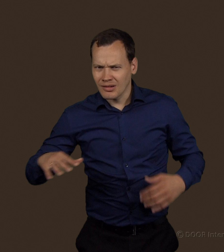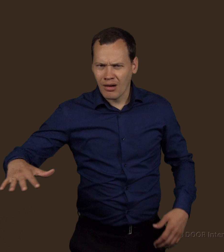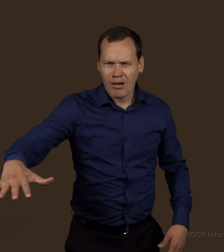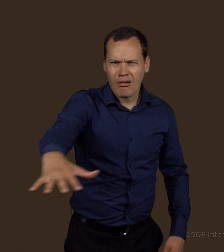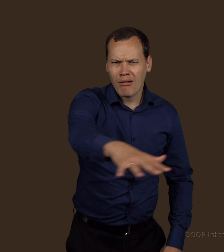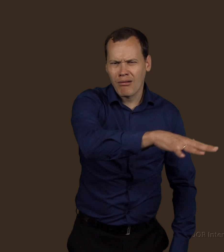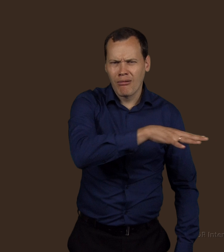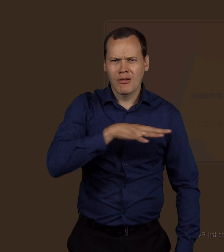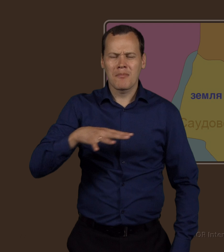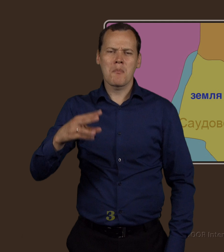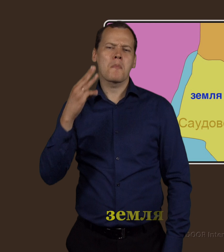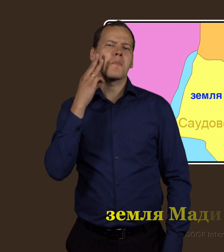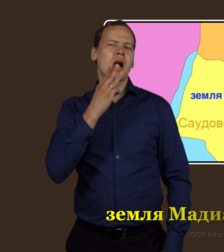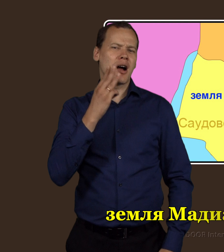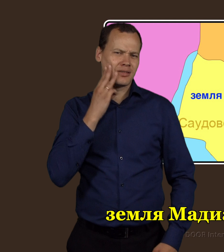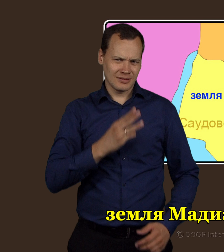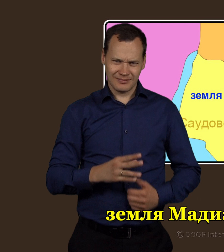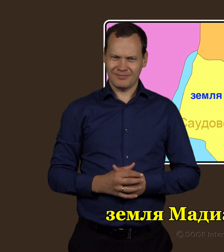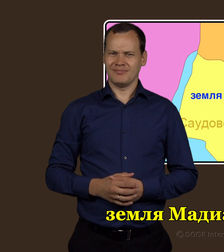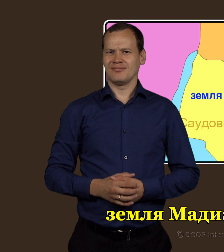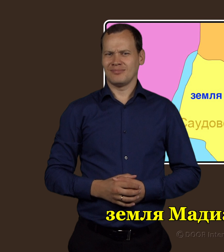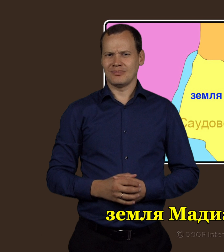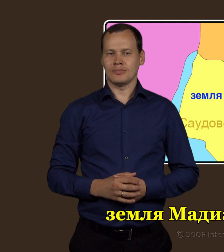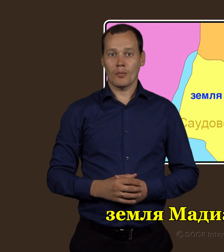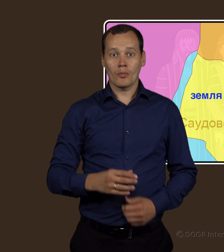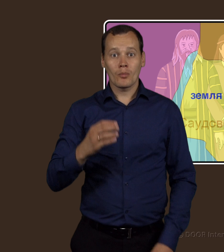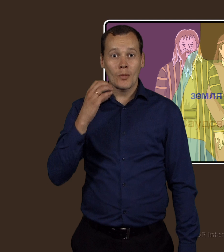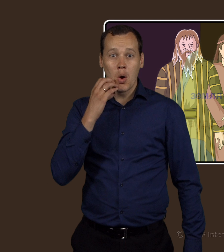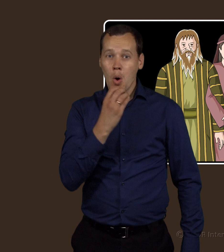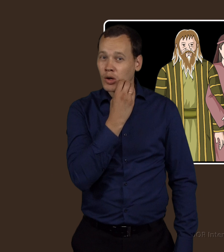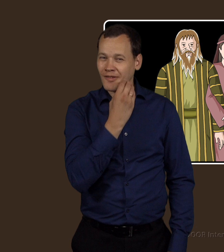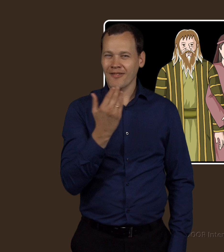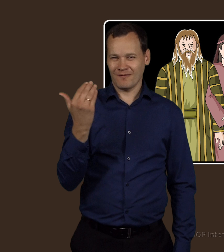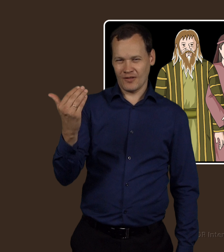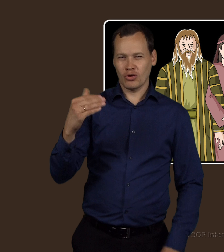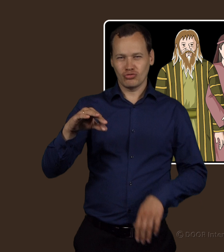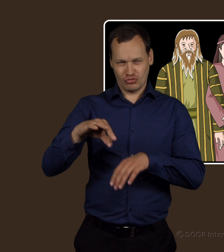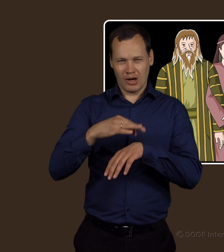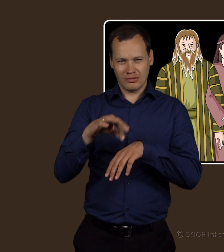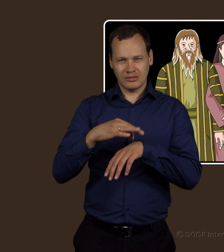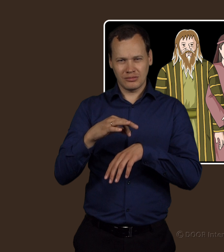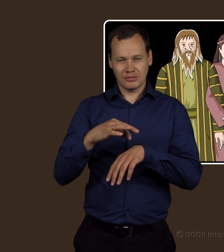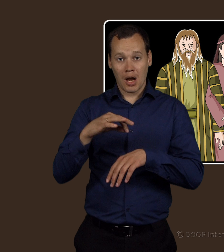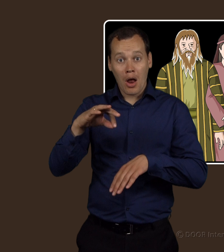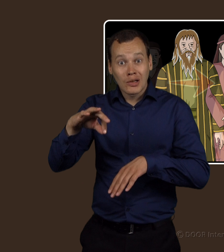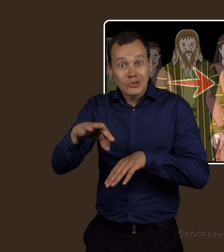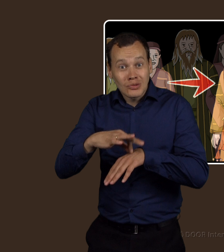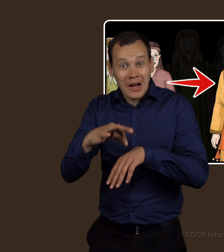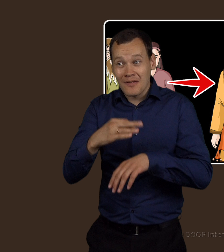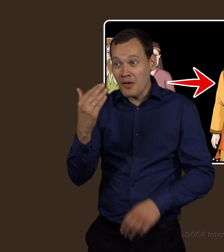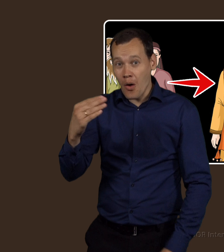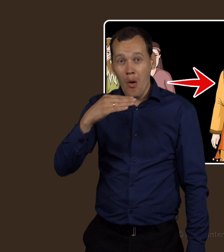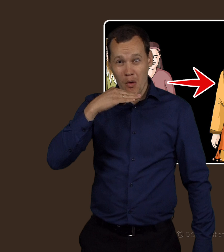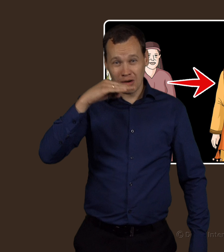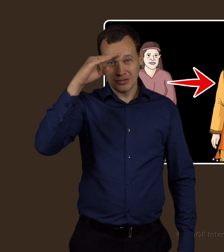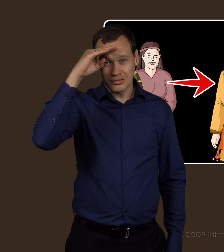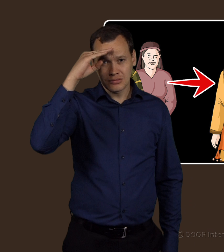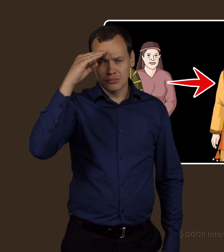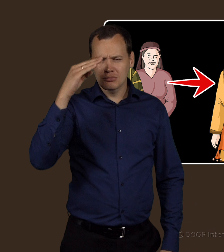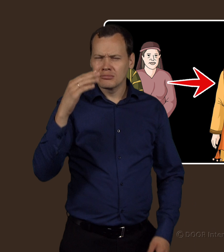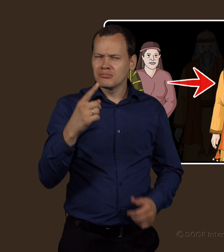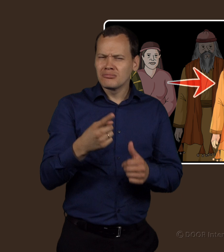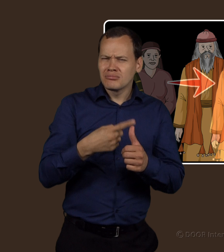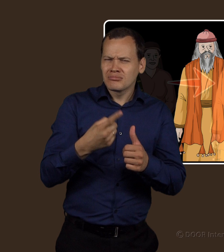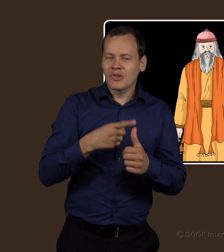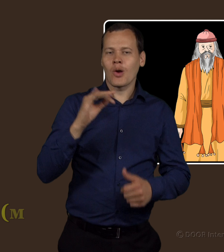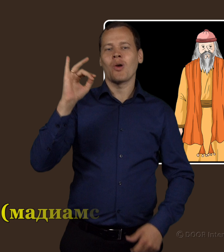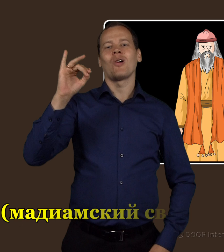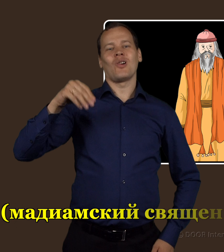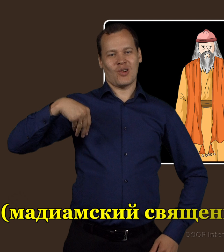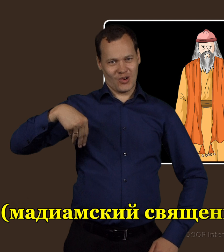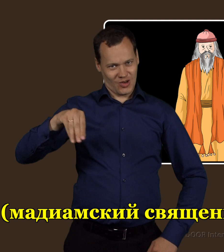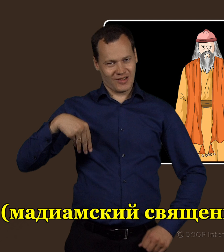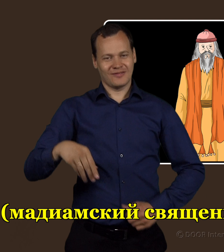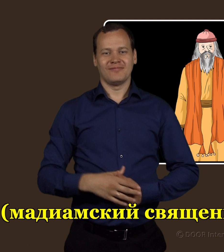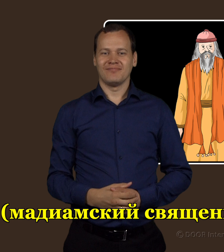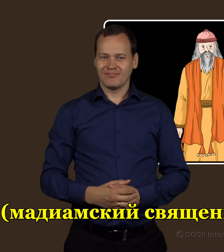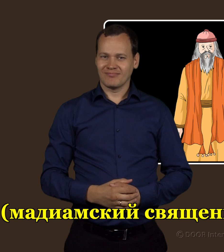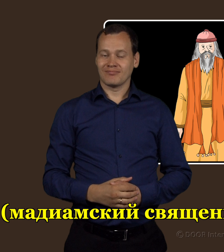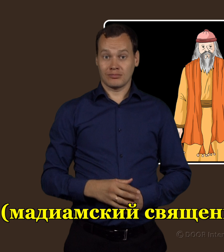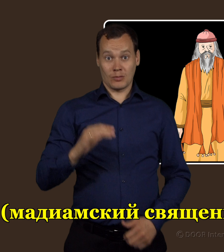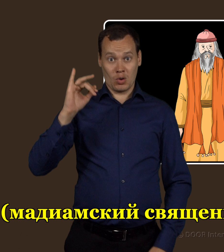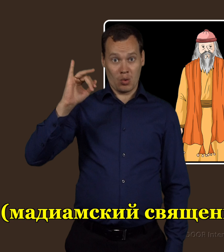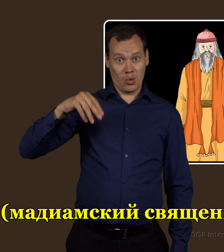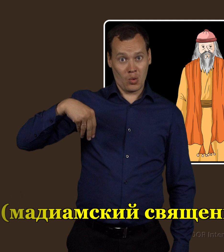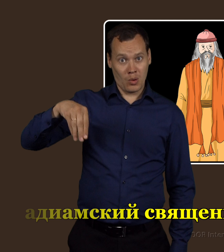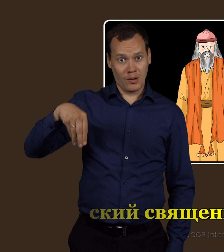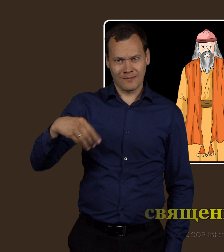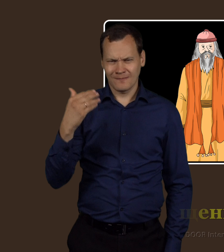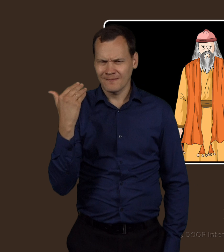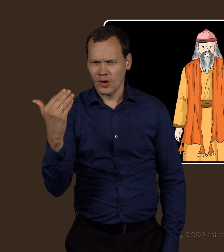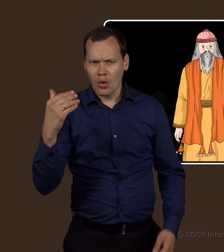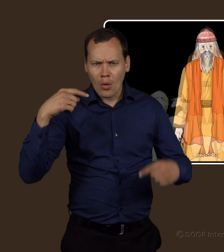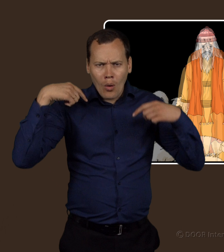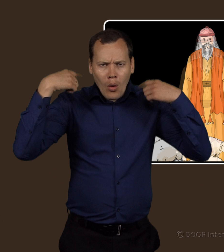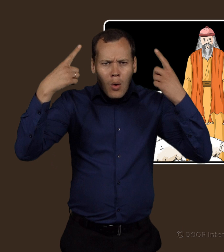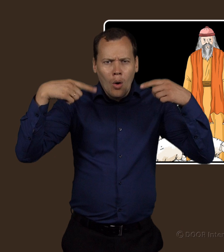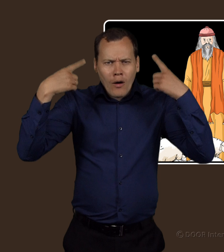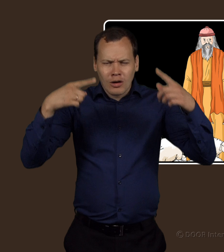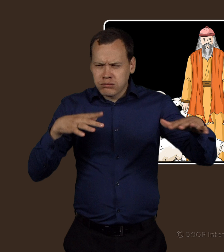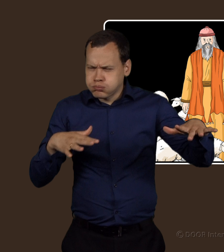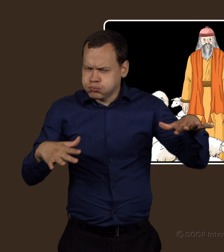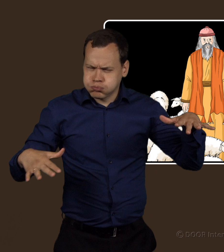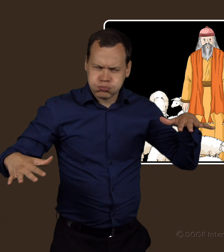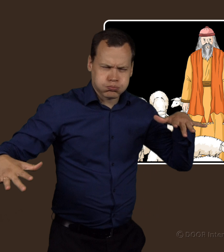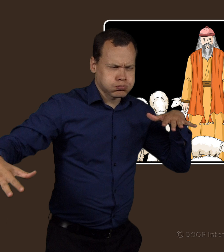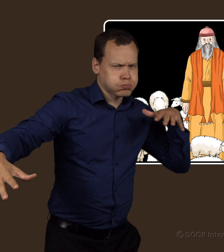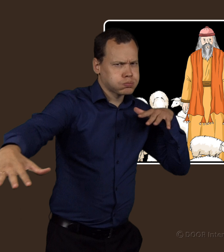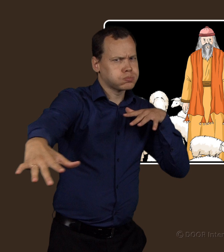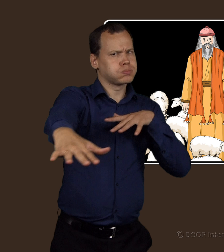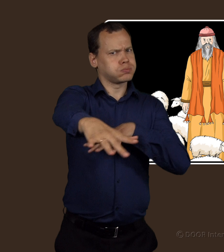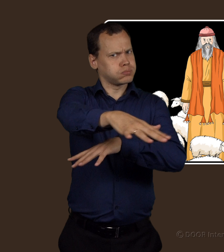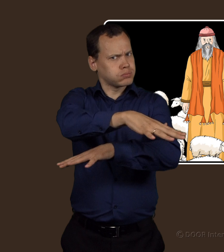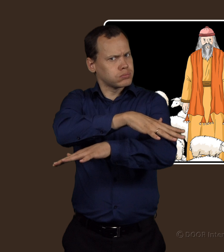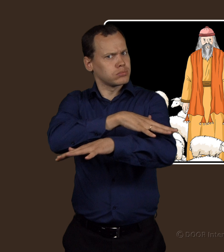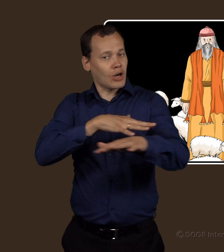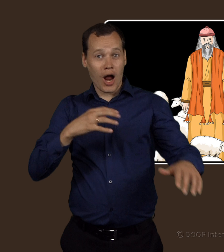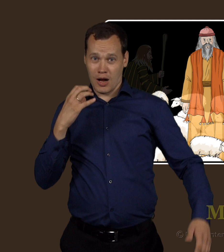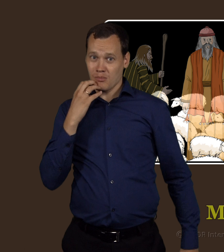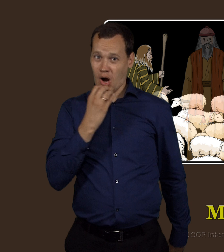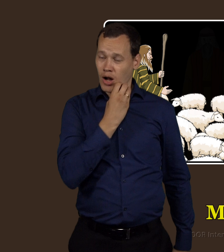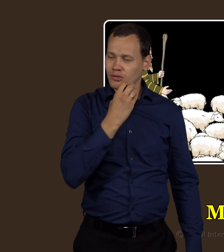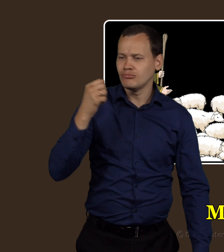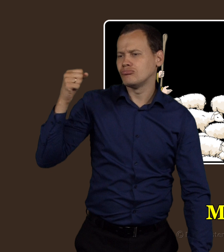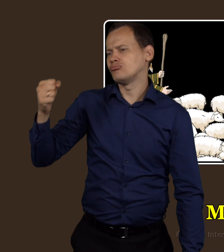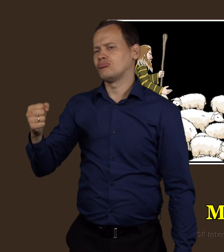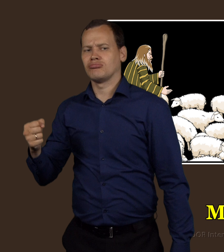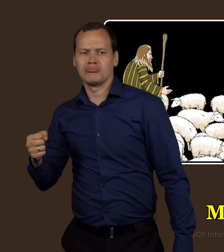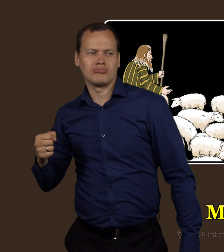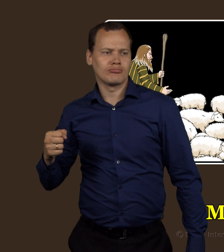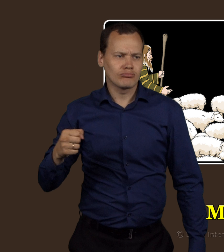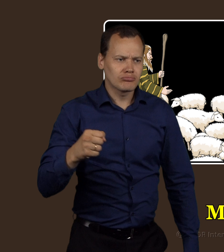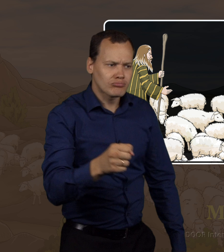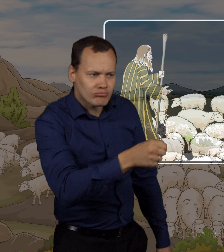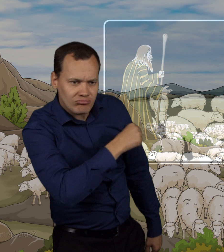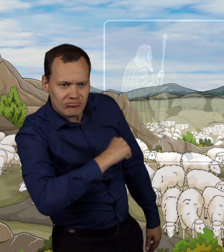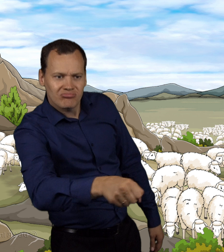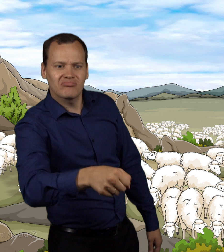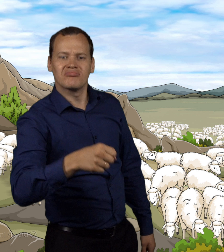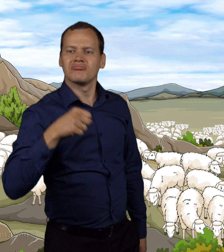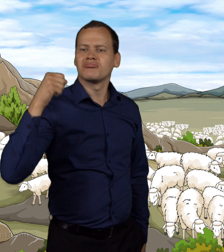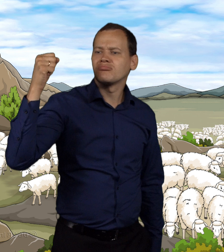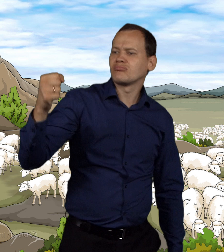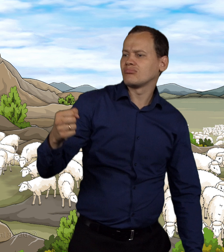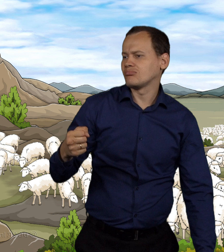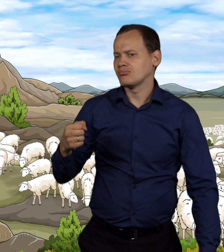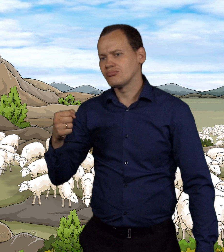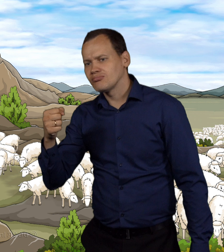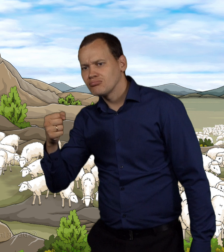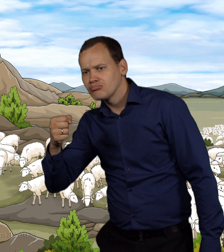Meanwhile, Moses was shepherding the flock of his father-in-law Jethro, the priest of Midian.